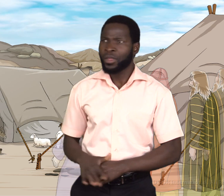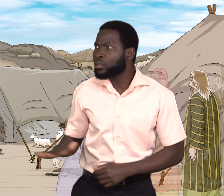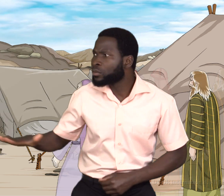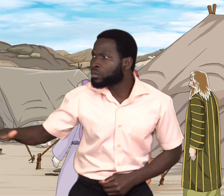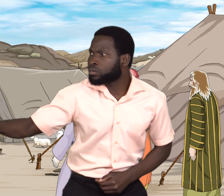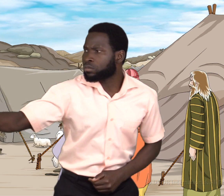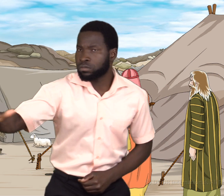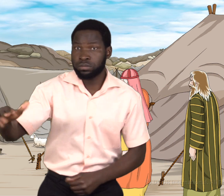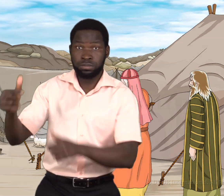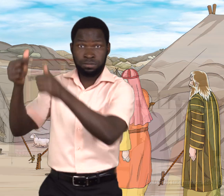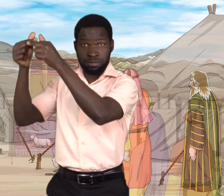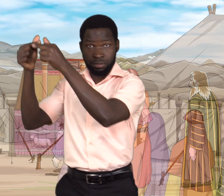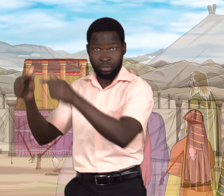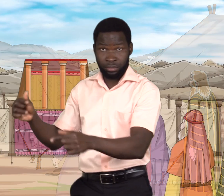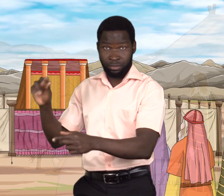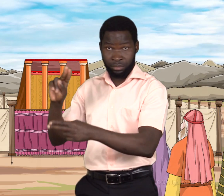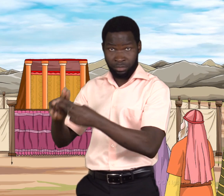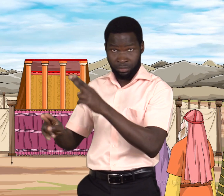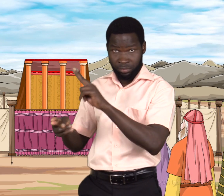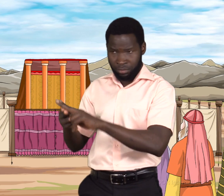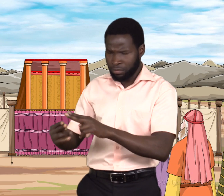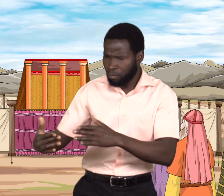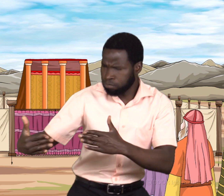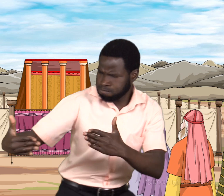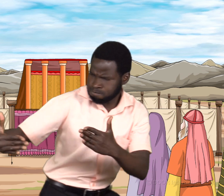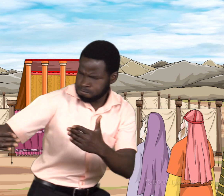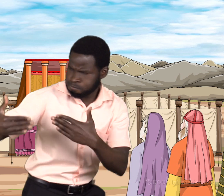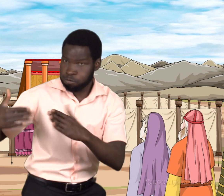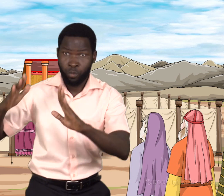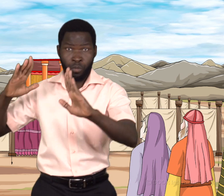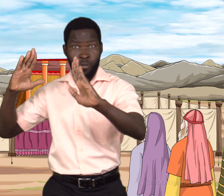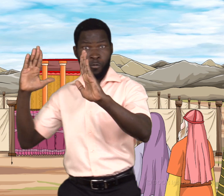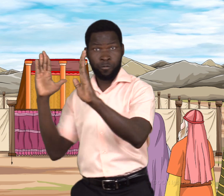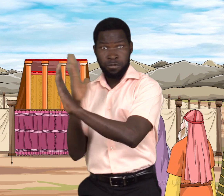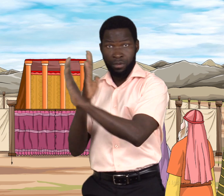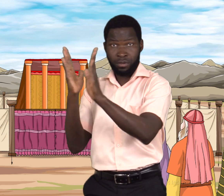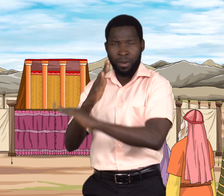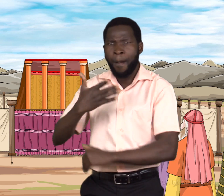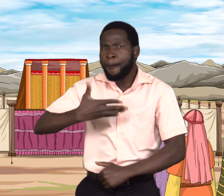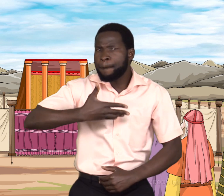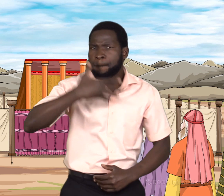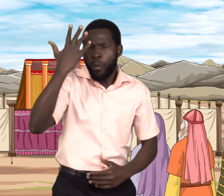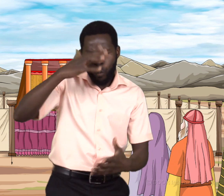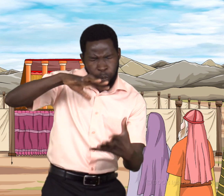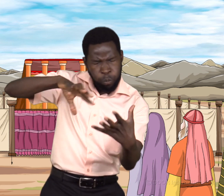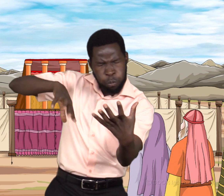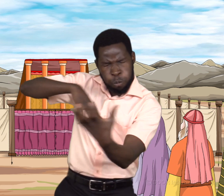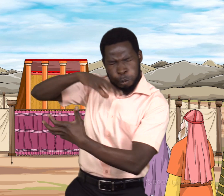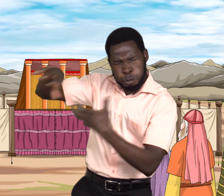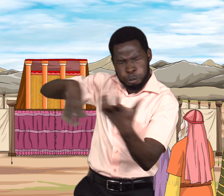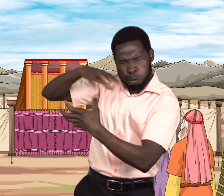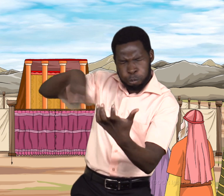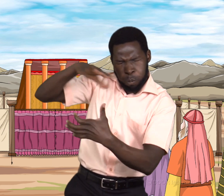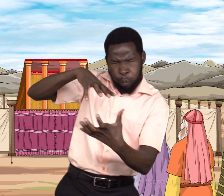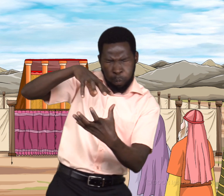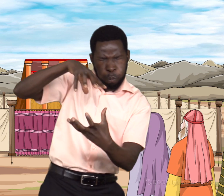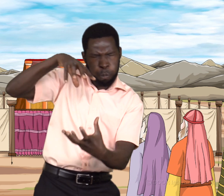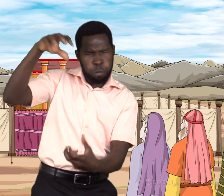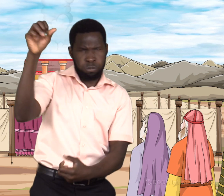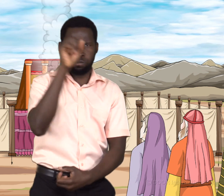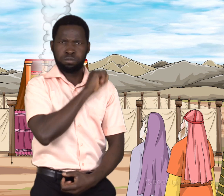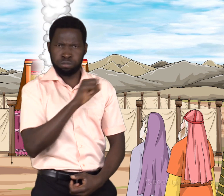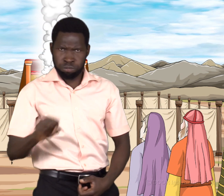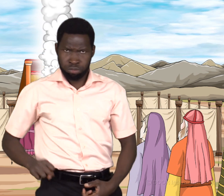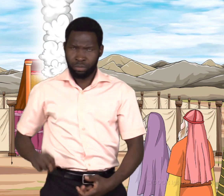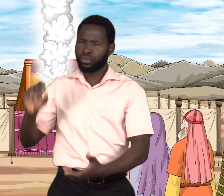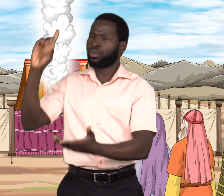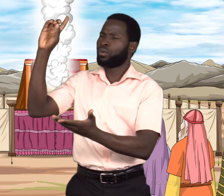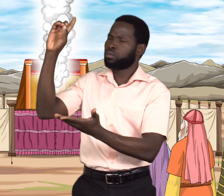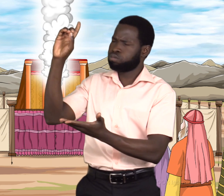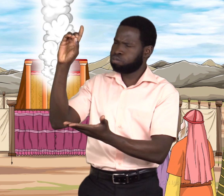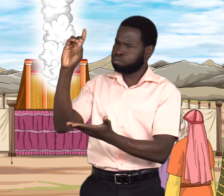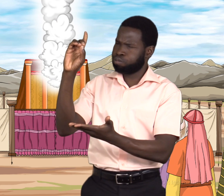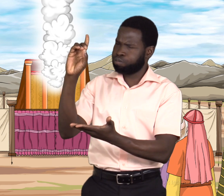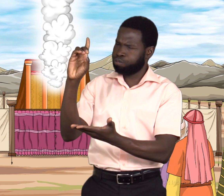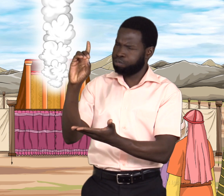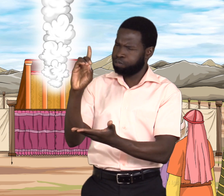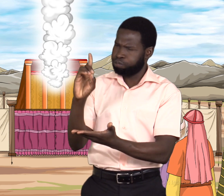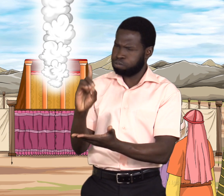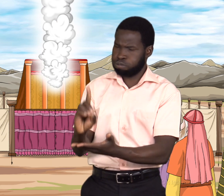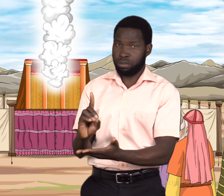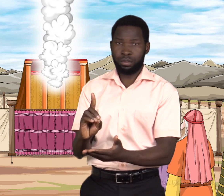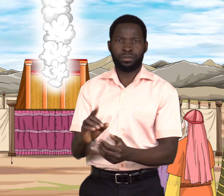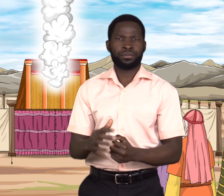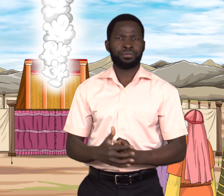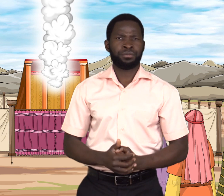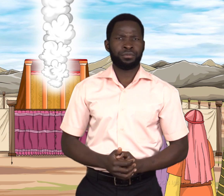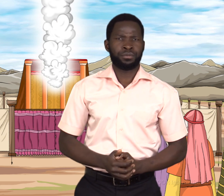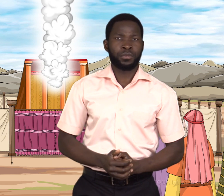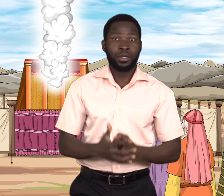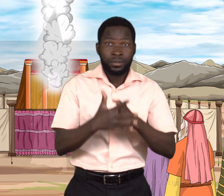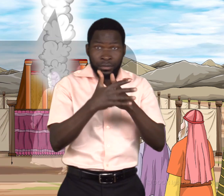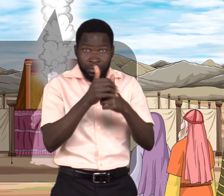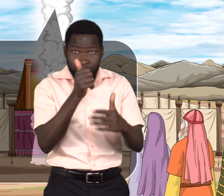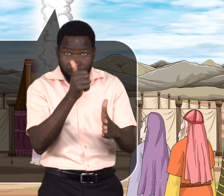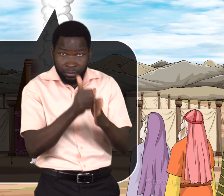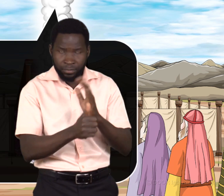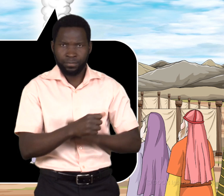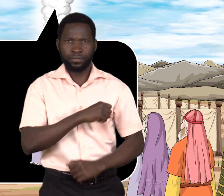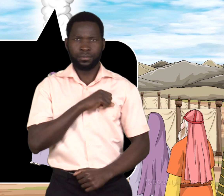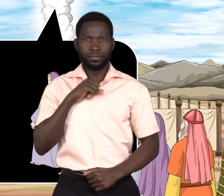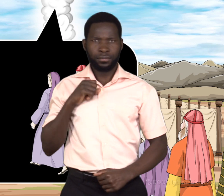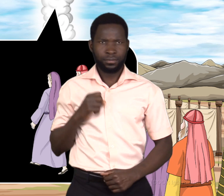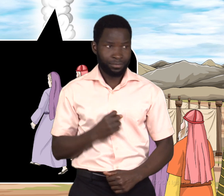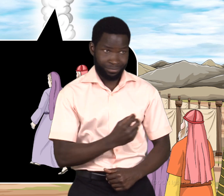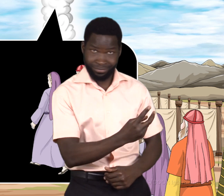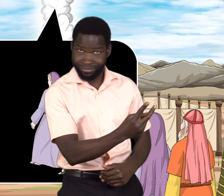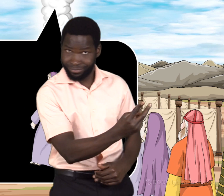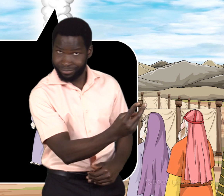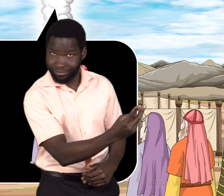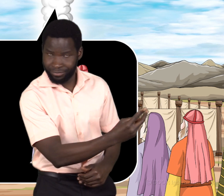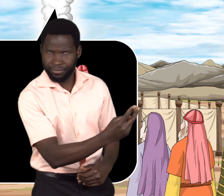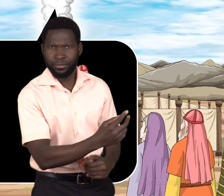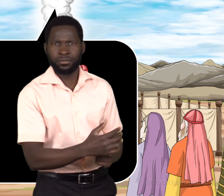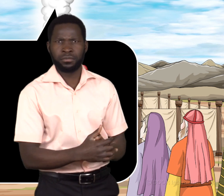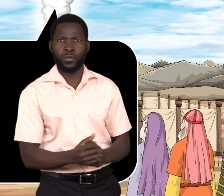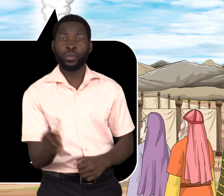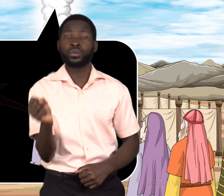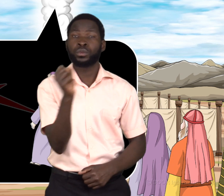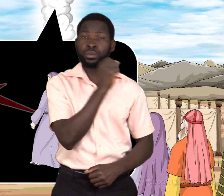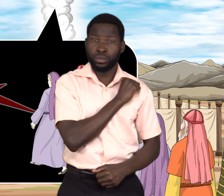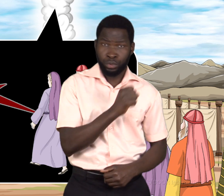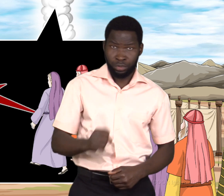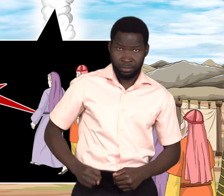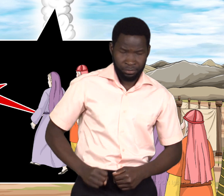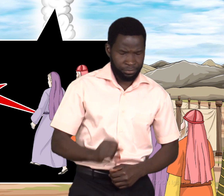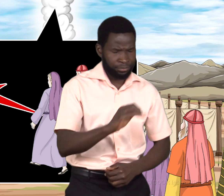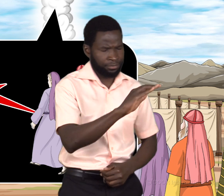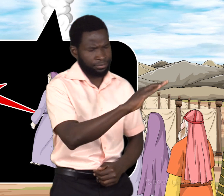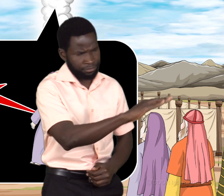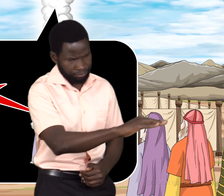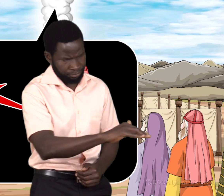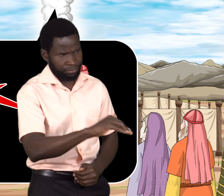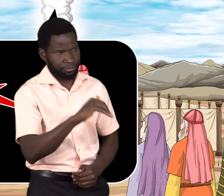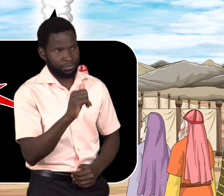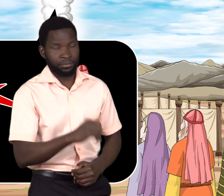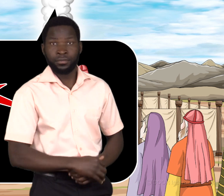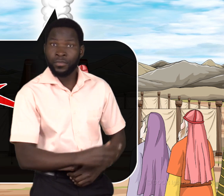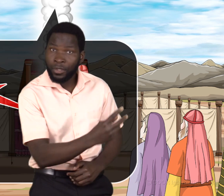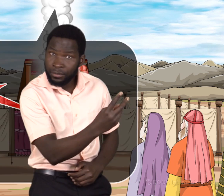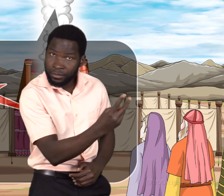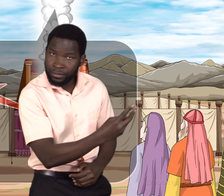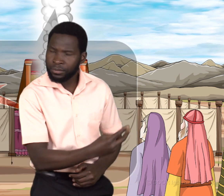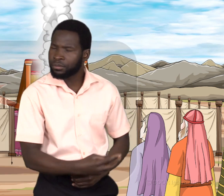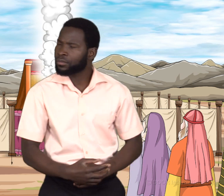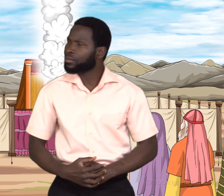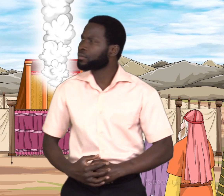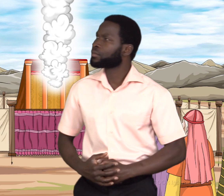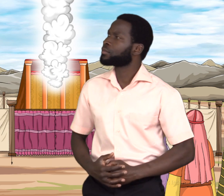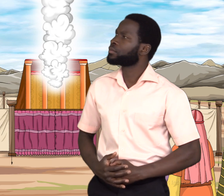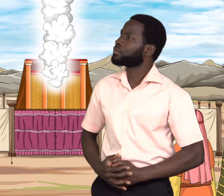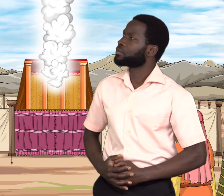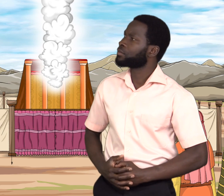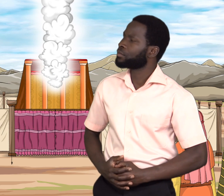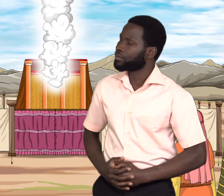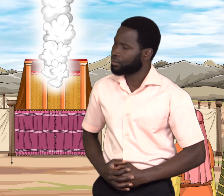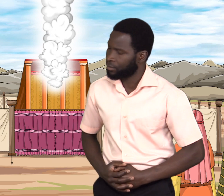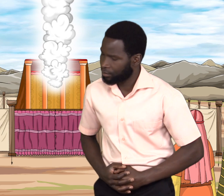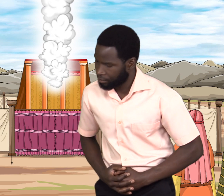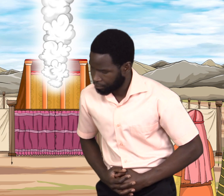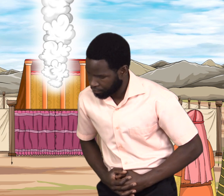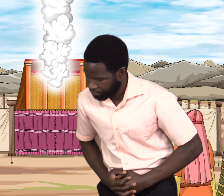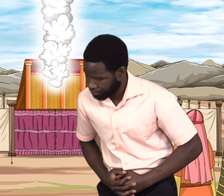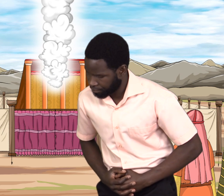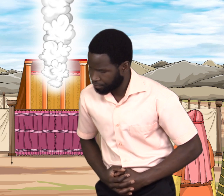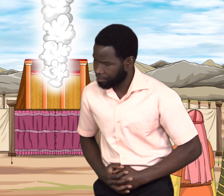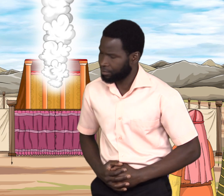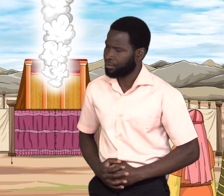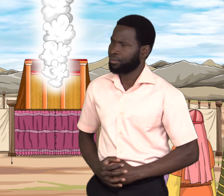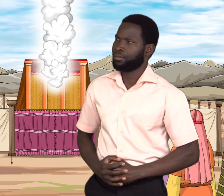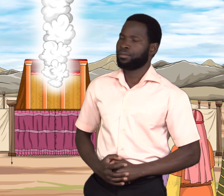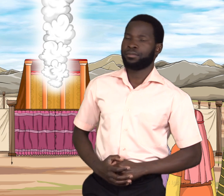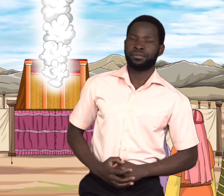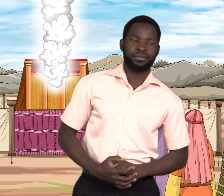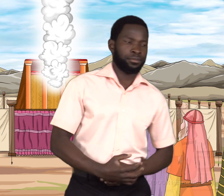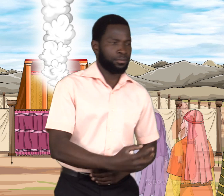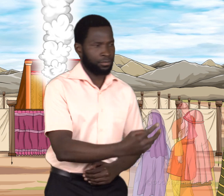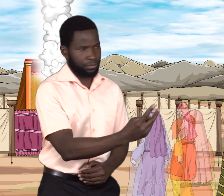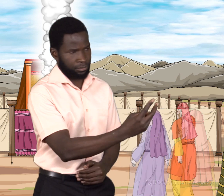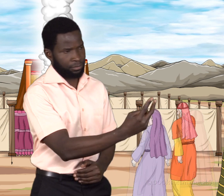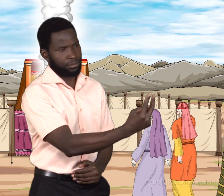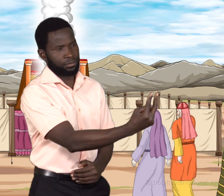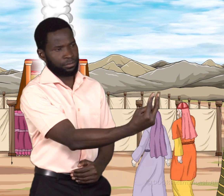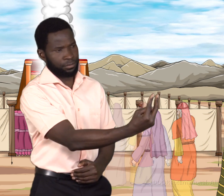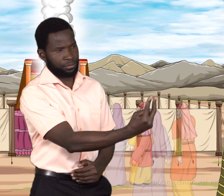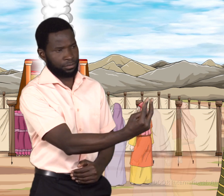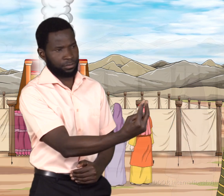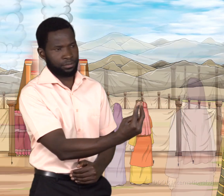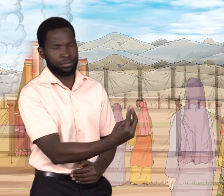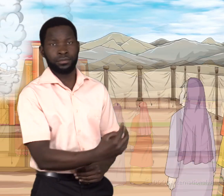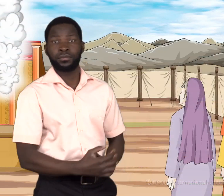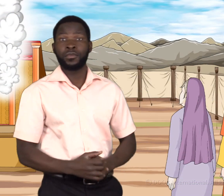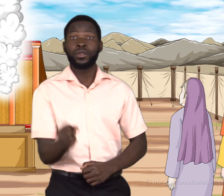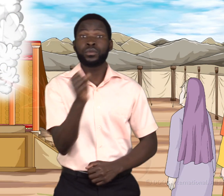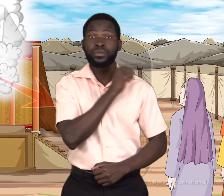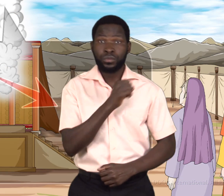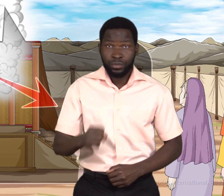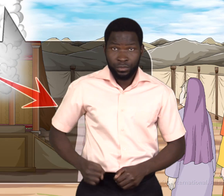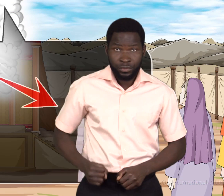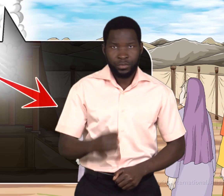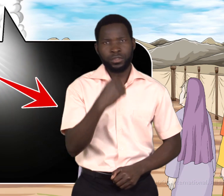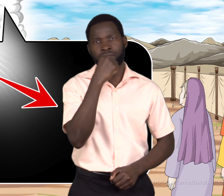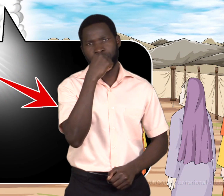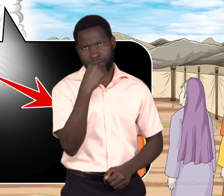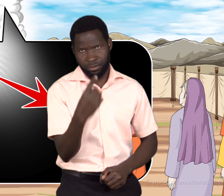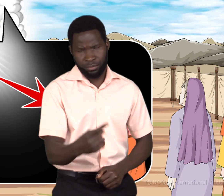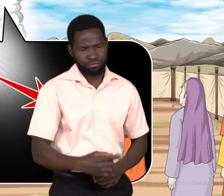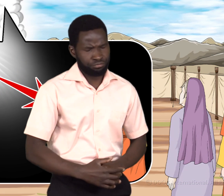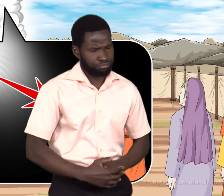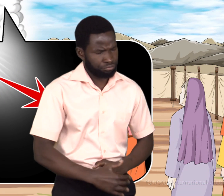So the three went out, and the LORD came down in a pillar of cloud, stood at the entrance to the Tent, and summoned Aaron and Miriam.